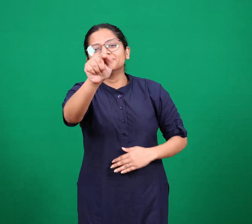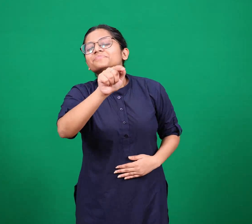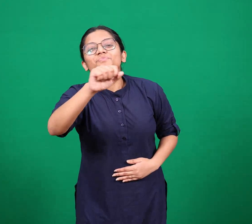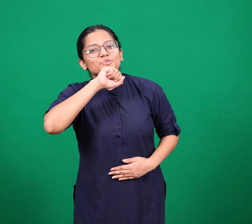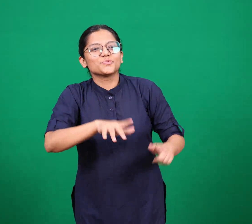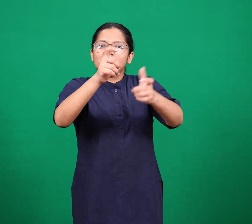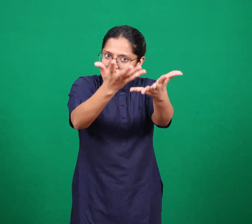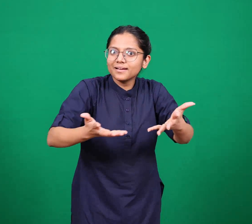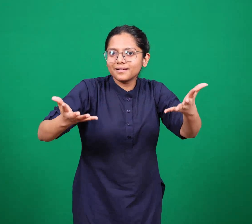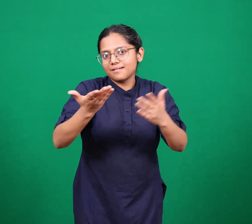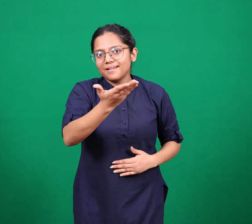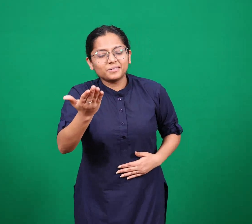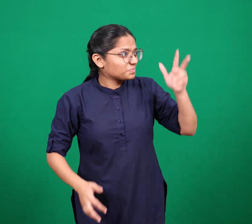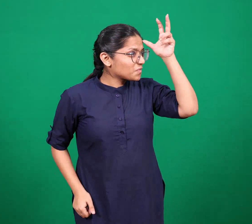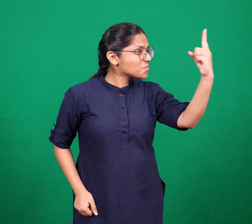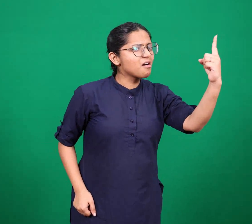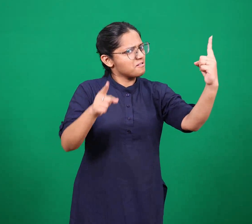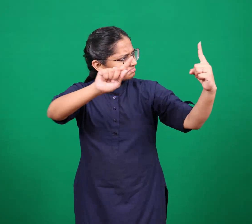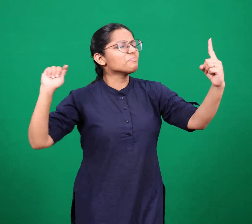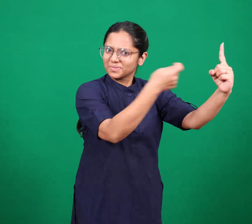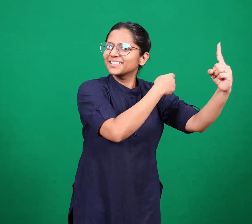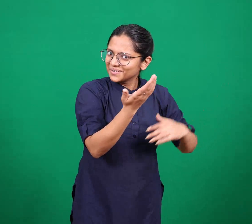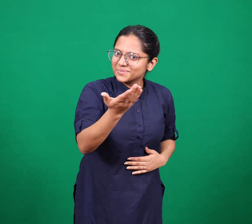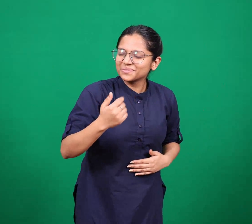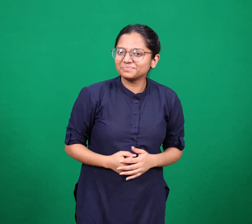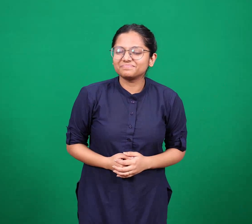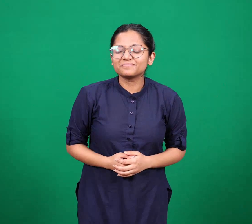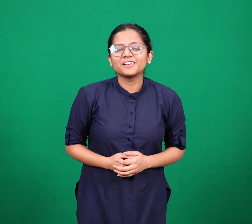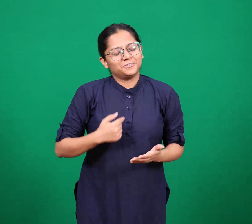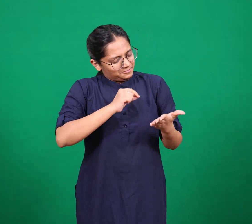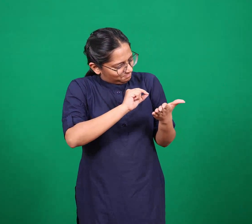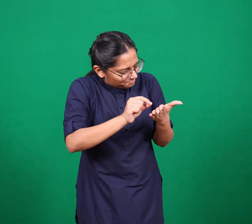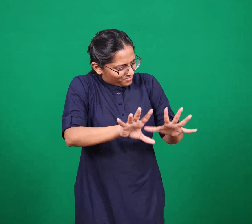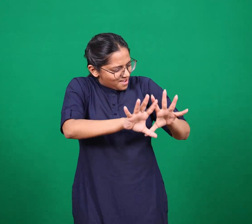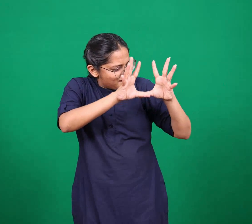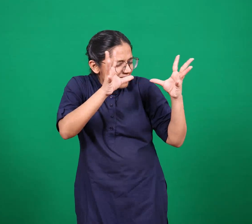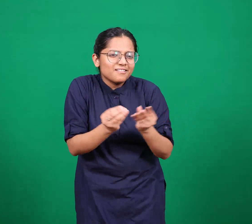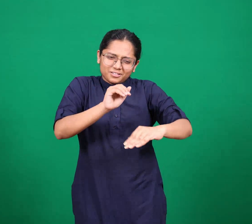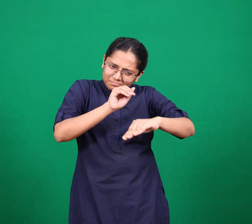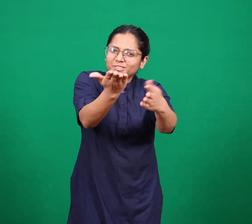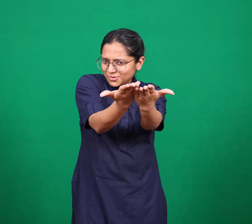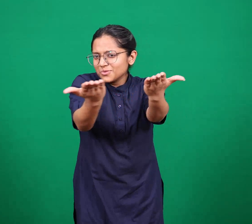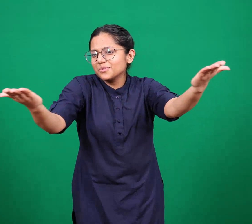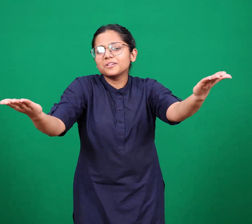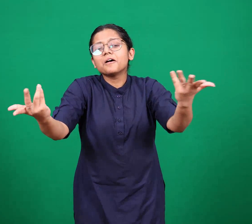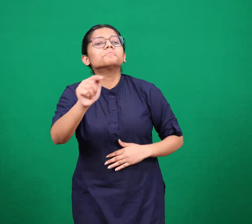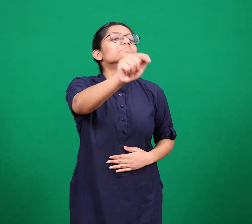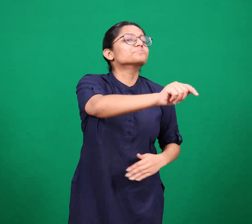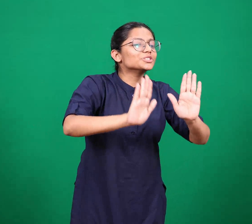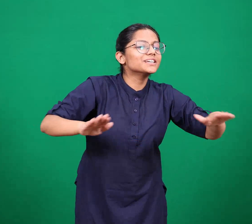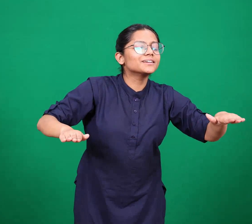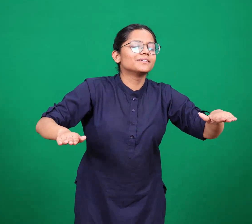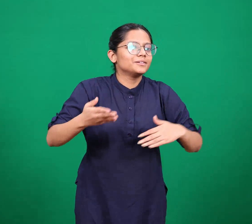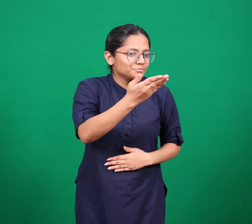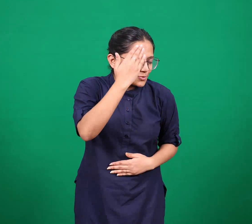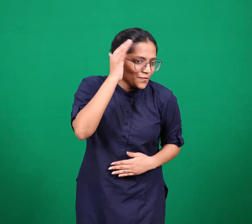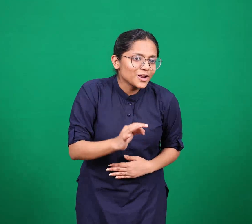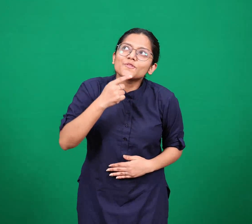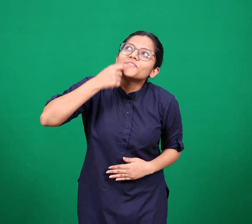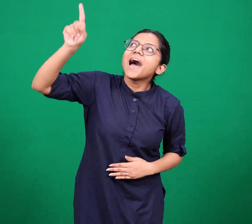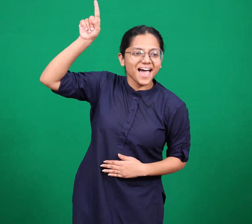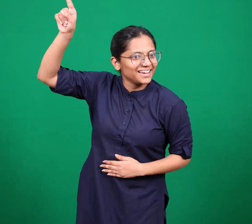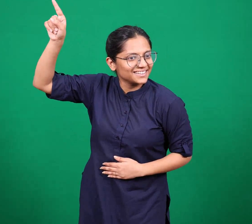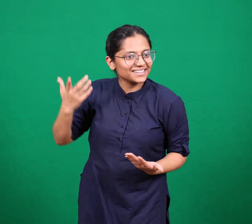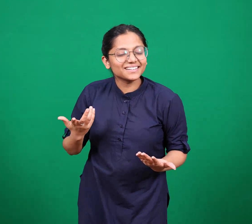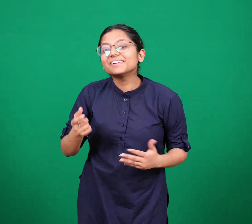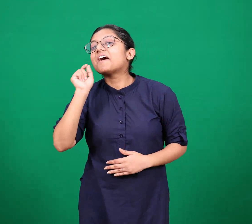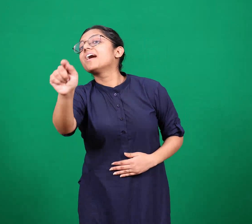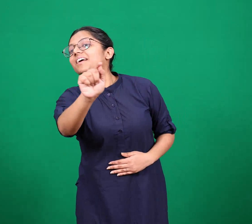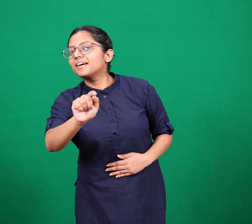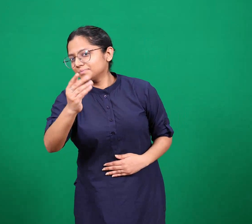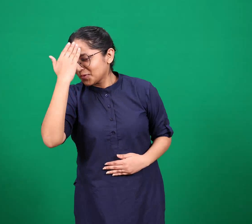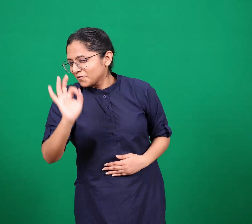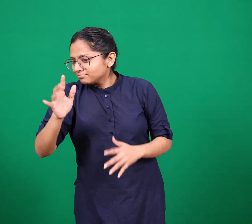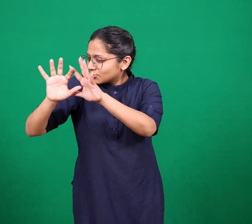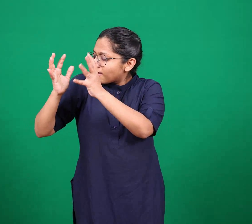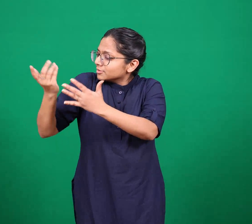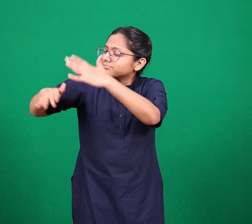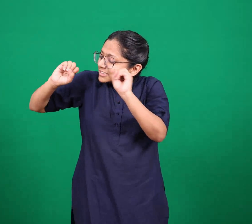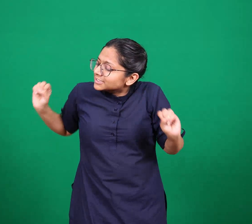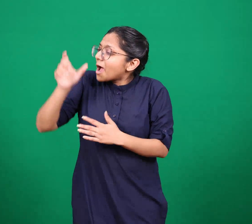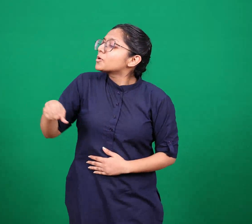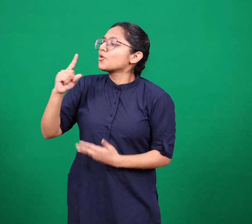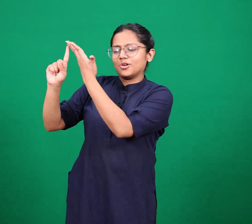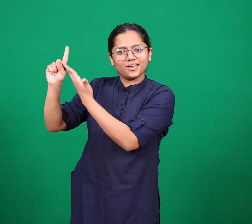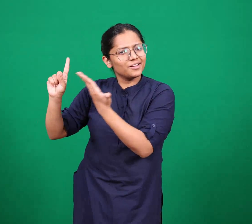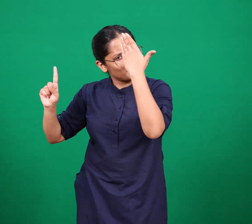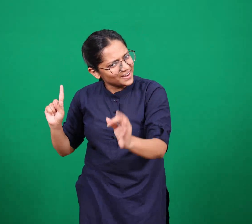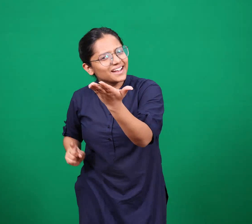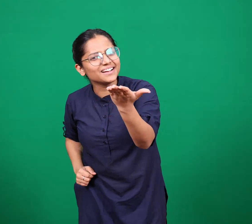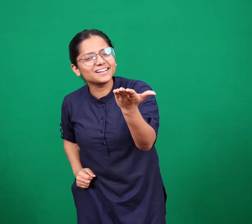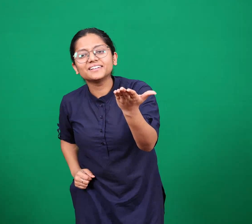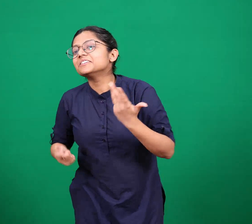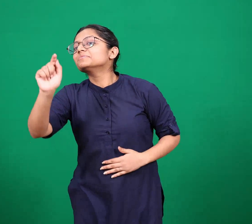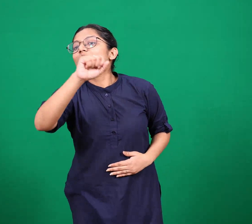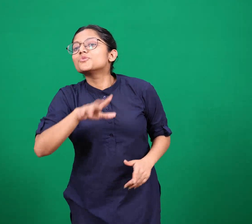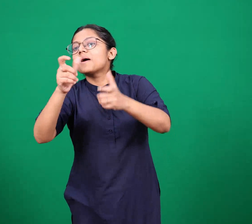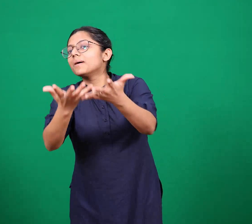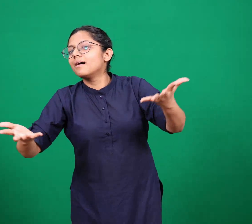I have written to you, children, because you know the Father. I have written to you, fathers, because you know Him who is from the beginning.